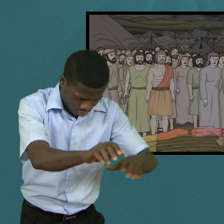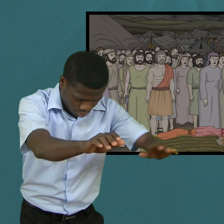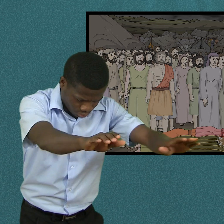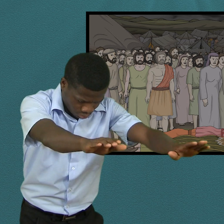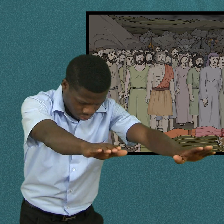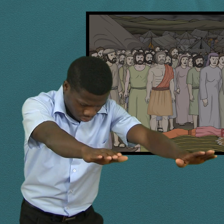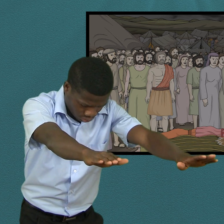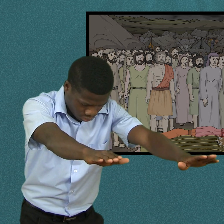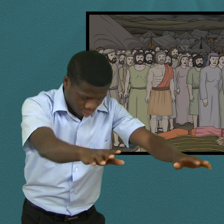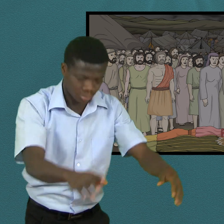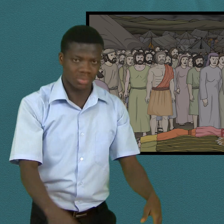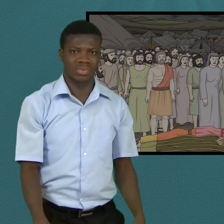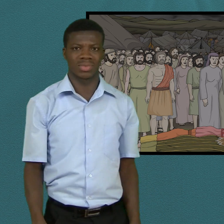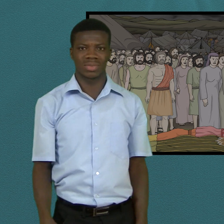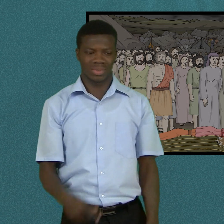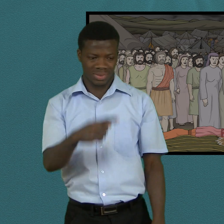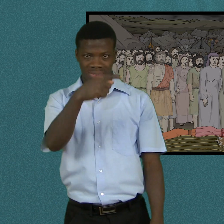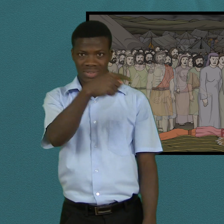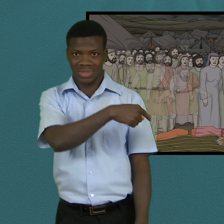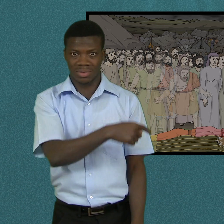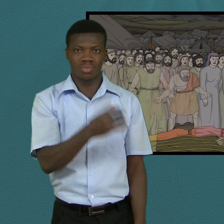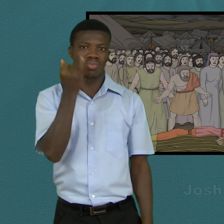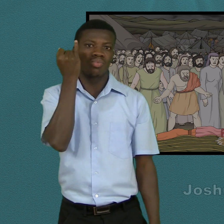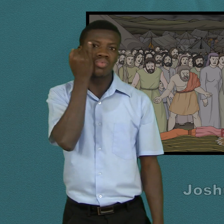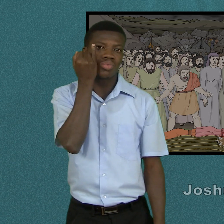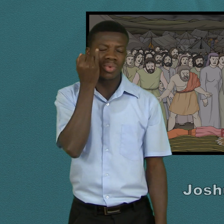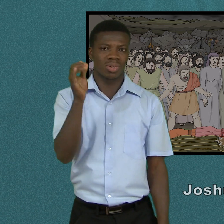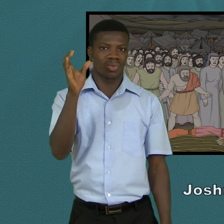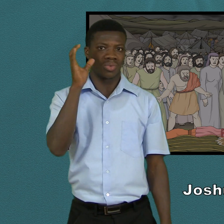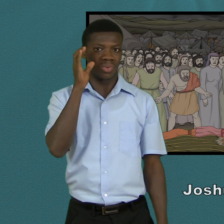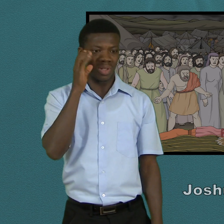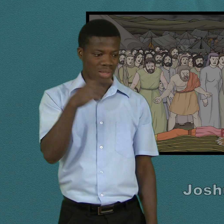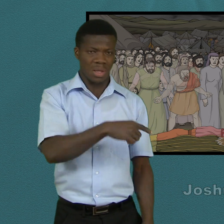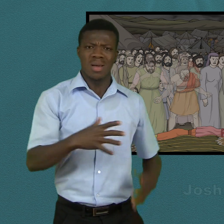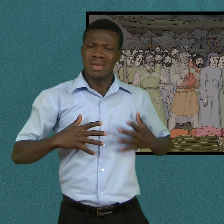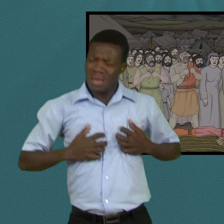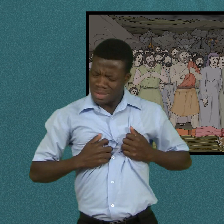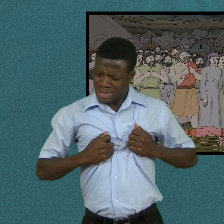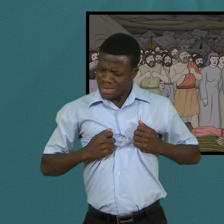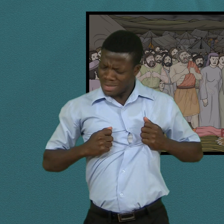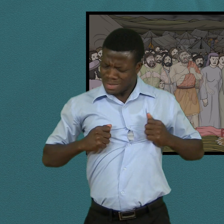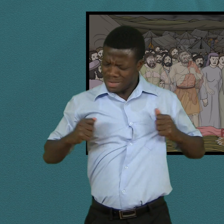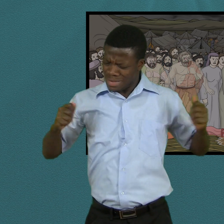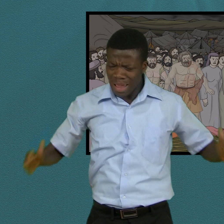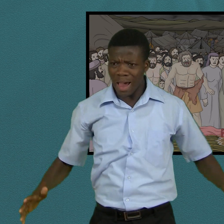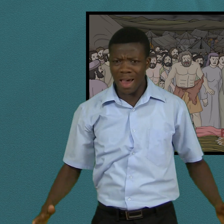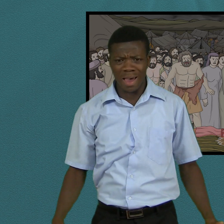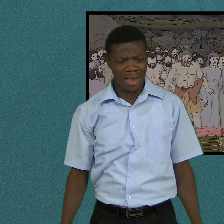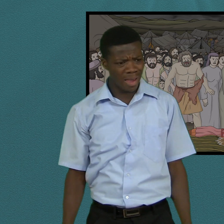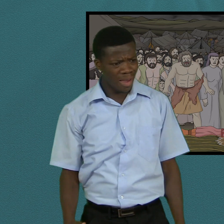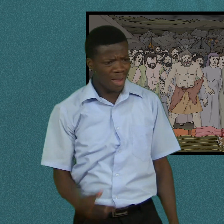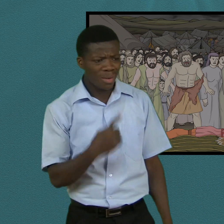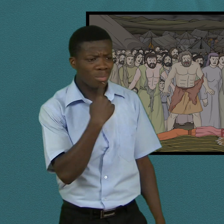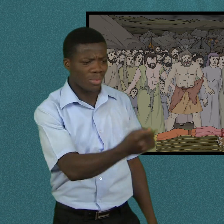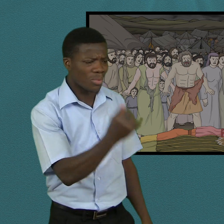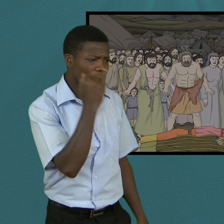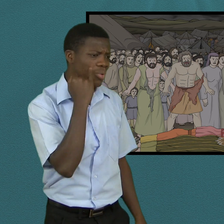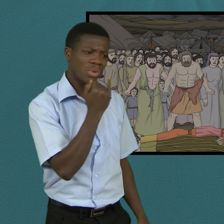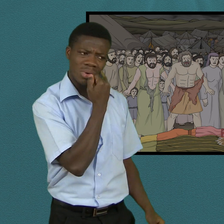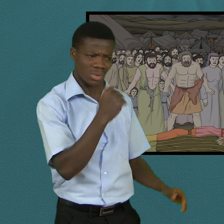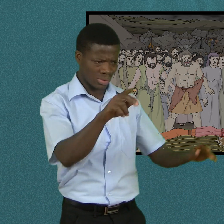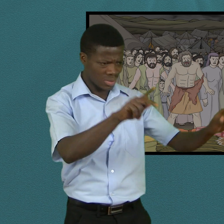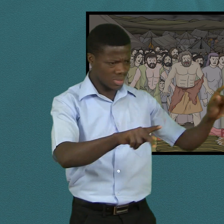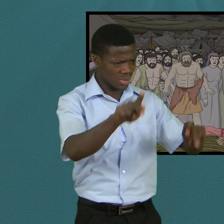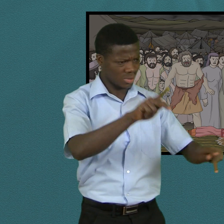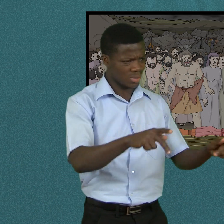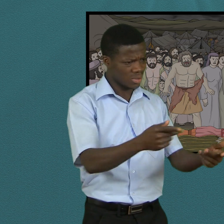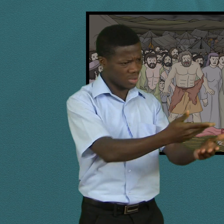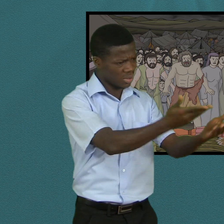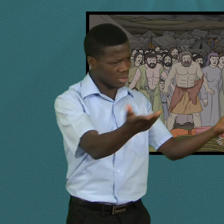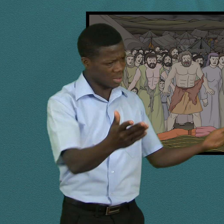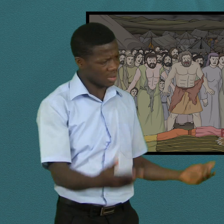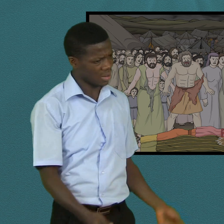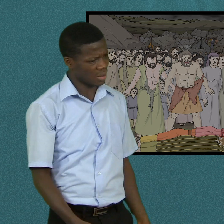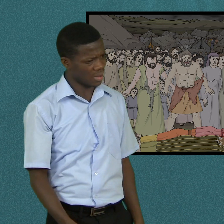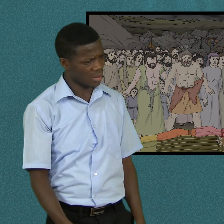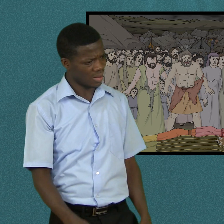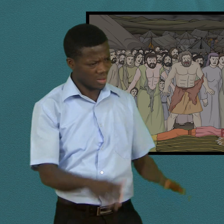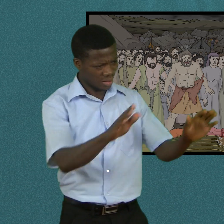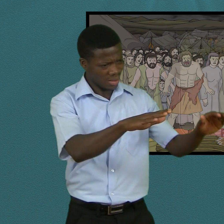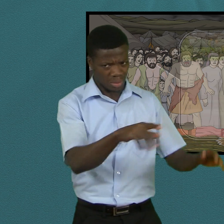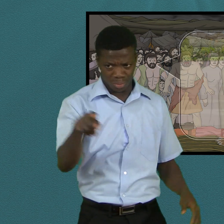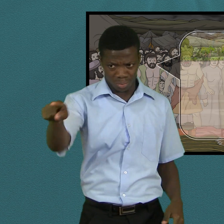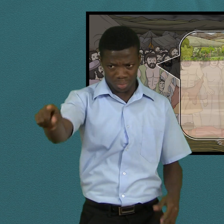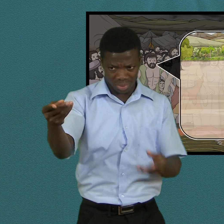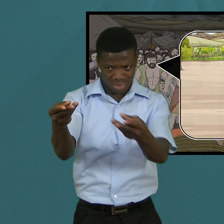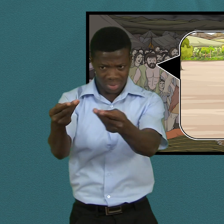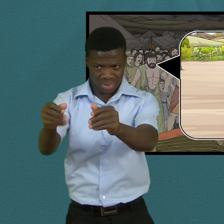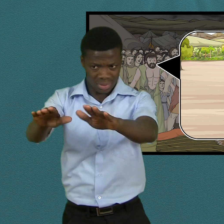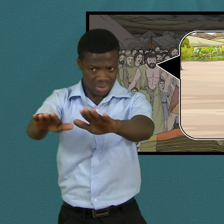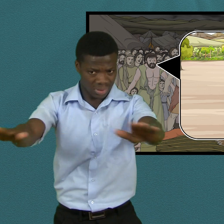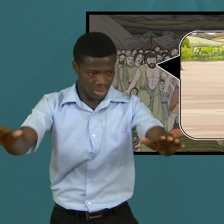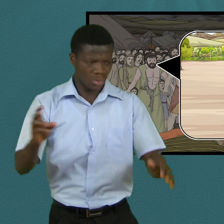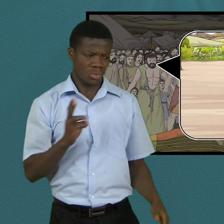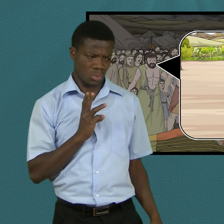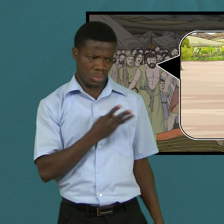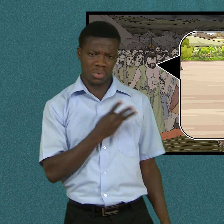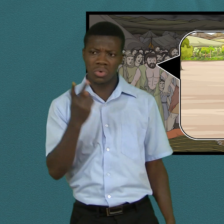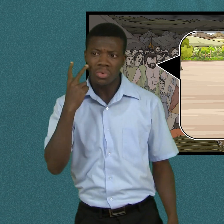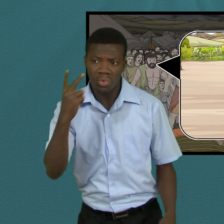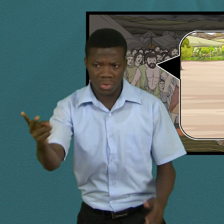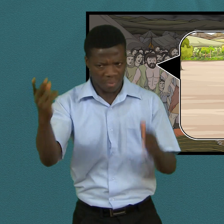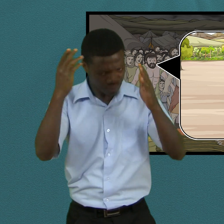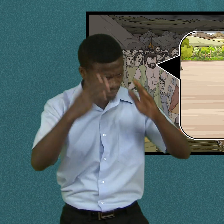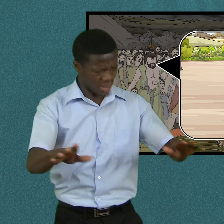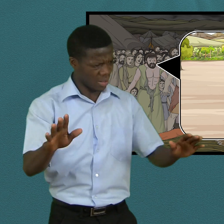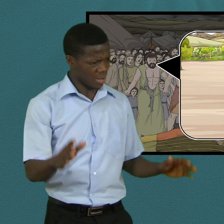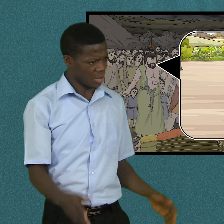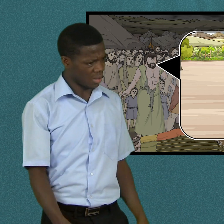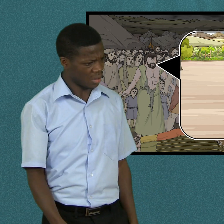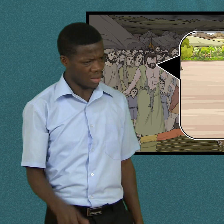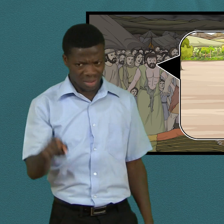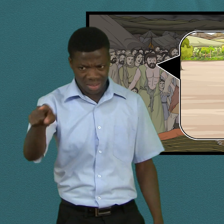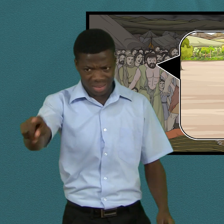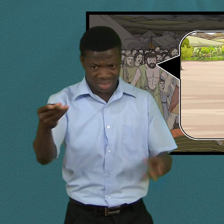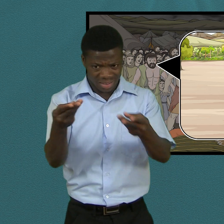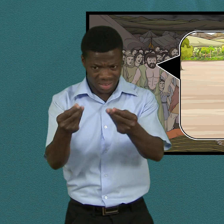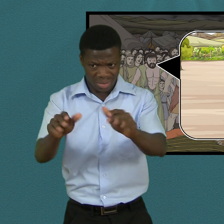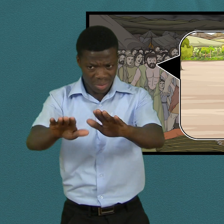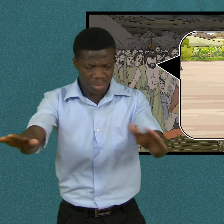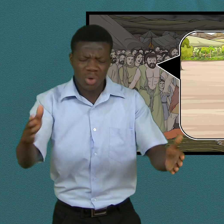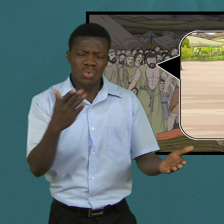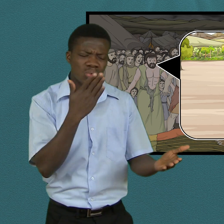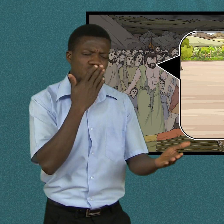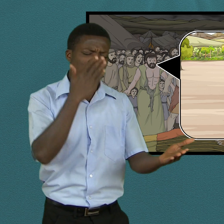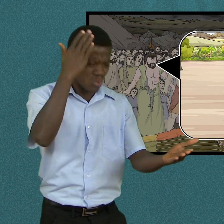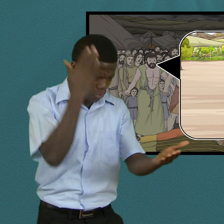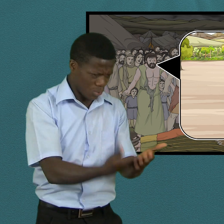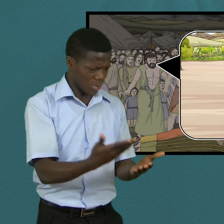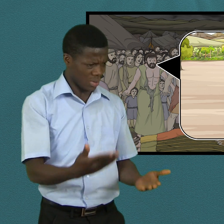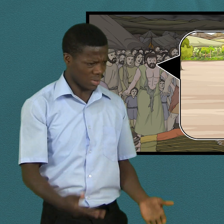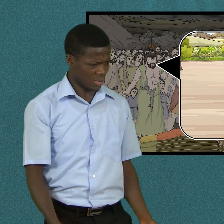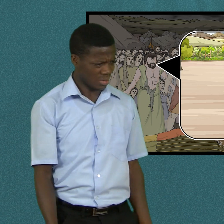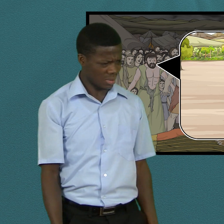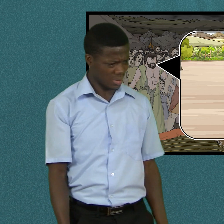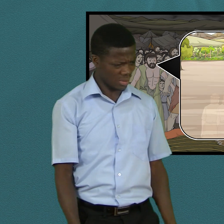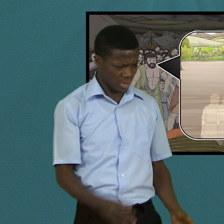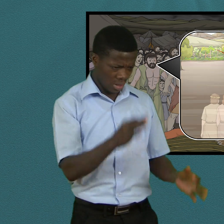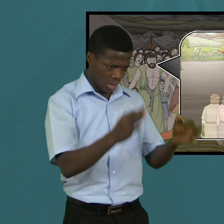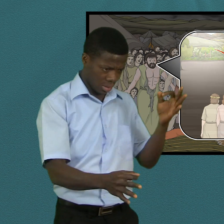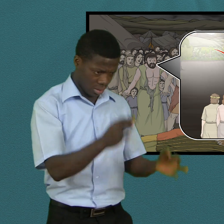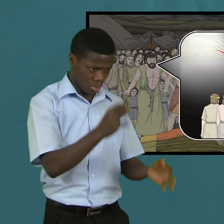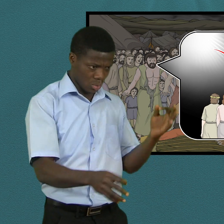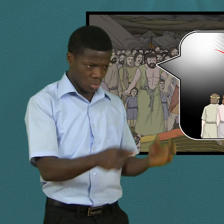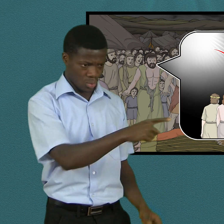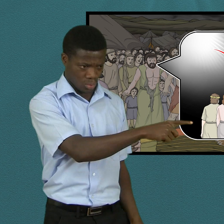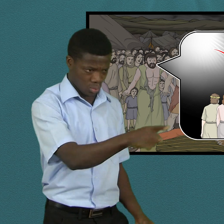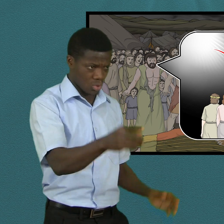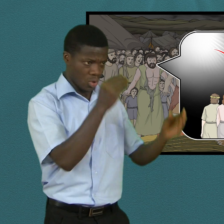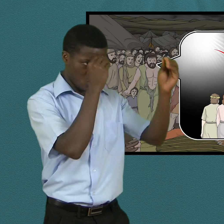Joshua son of Nun and Caleb son of Jephunneh, who were among those who had spied out the land, tore their clothes and said to the whole congregation of Israel, “The land we passed through and explored is an exceedingly good land.